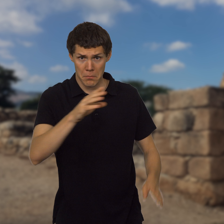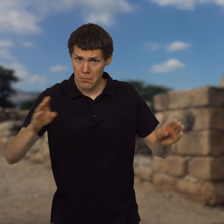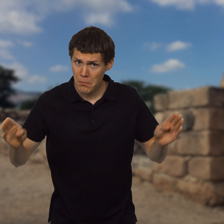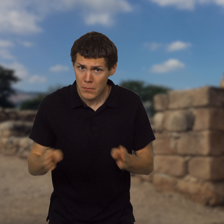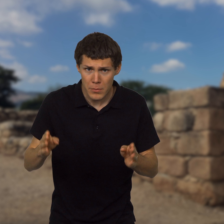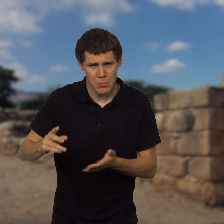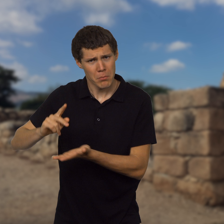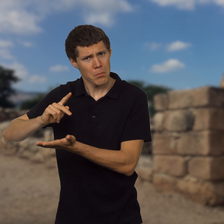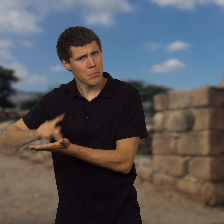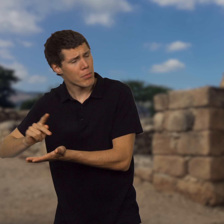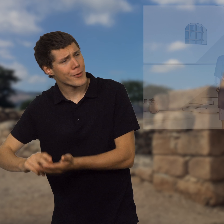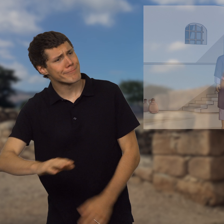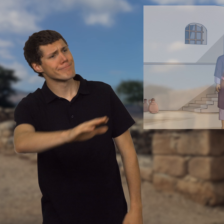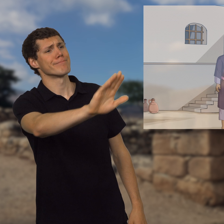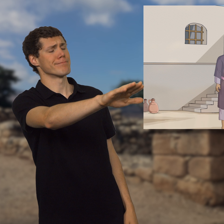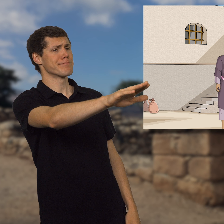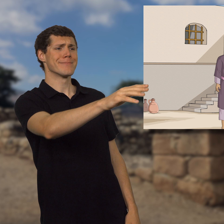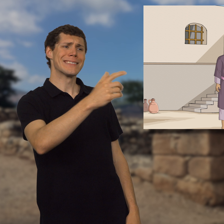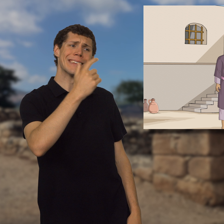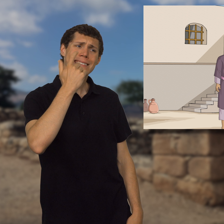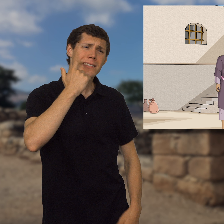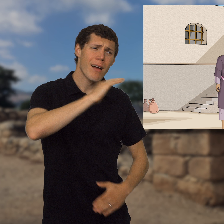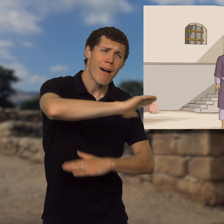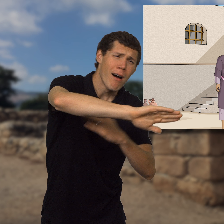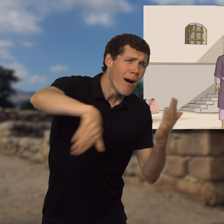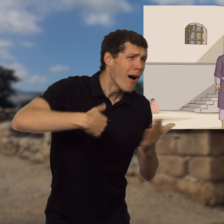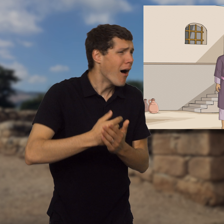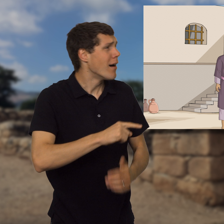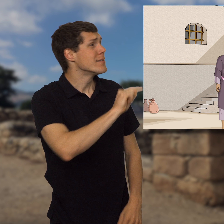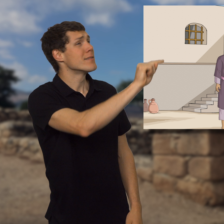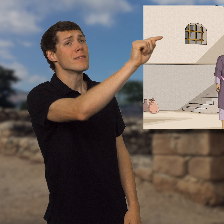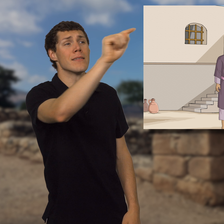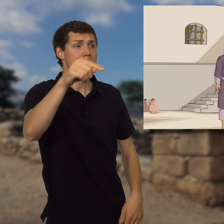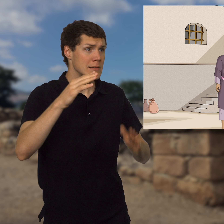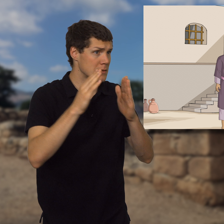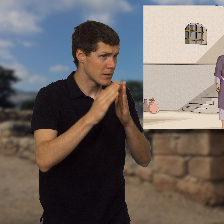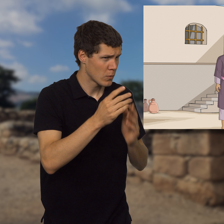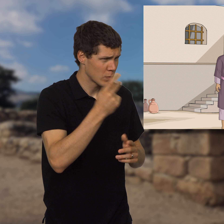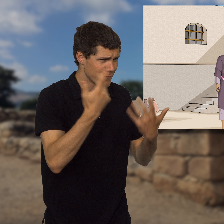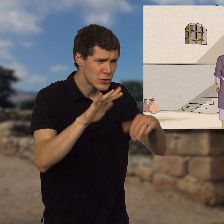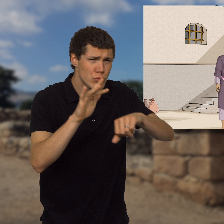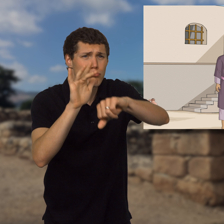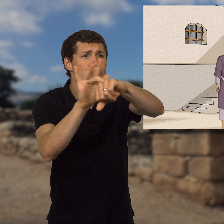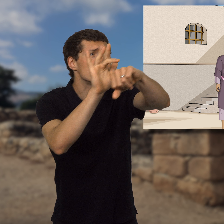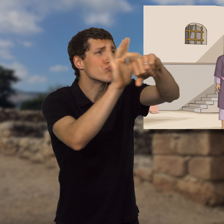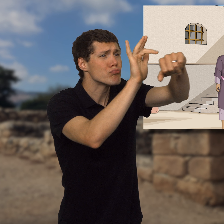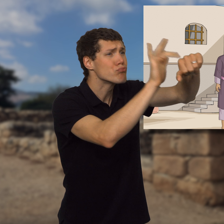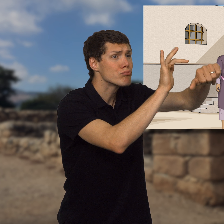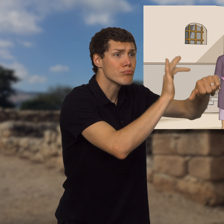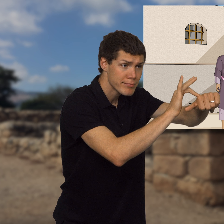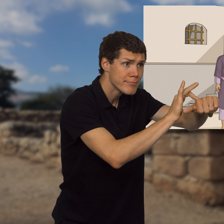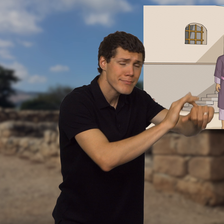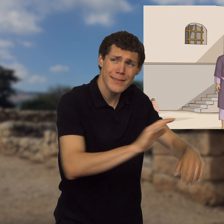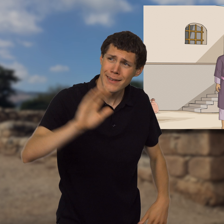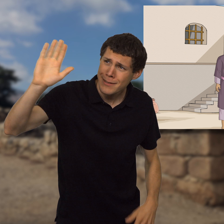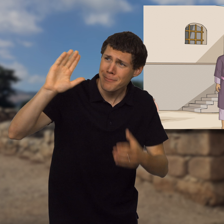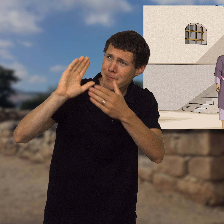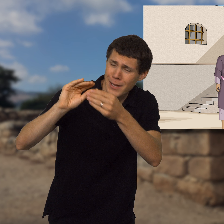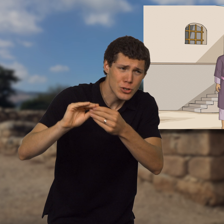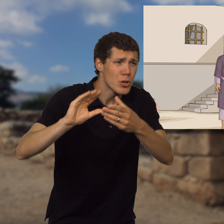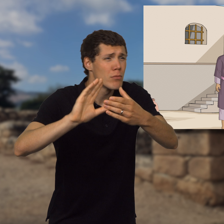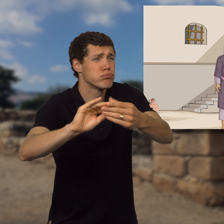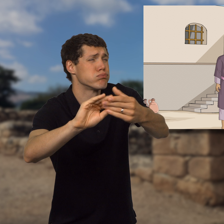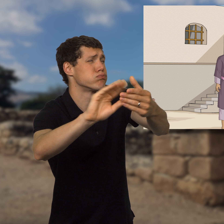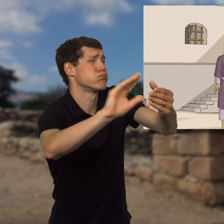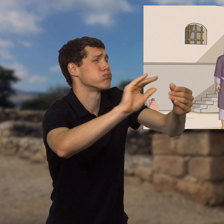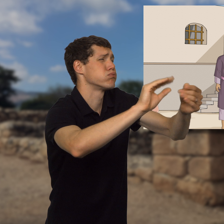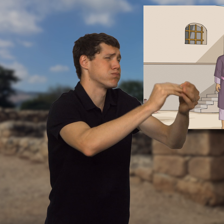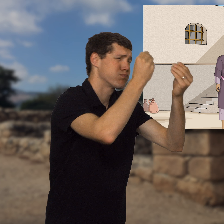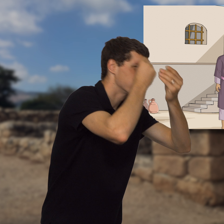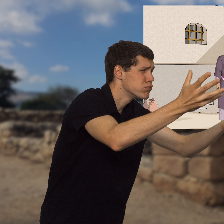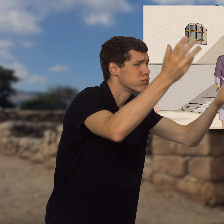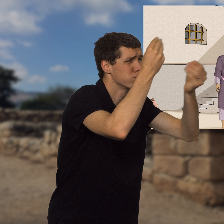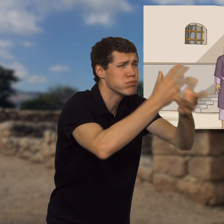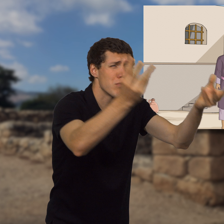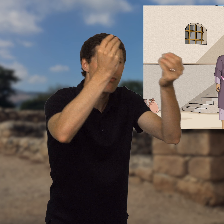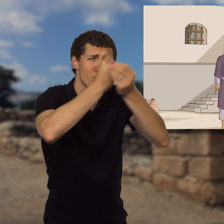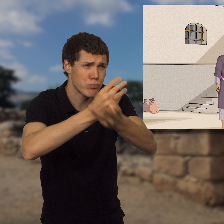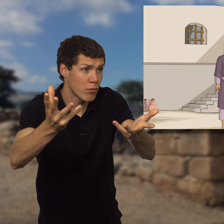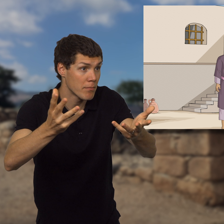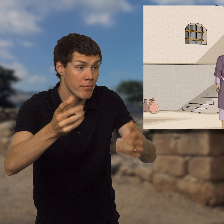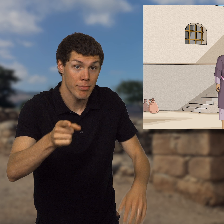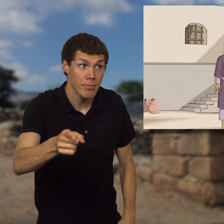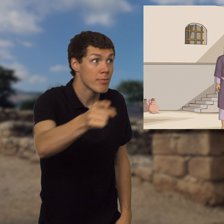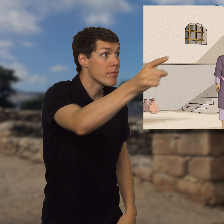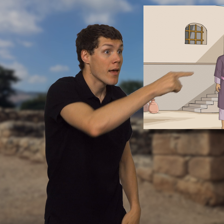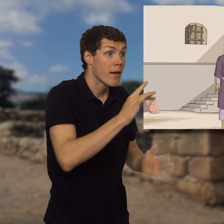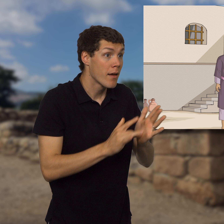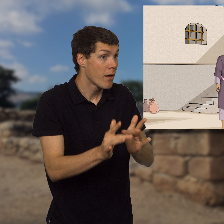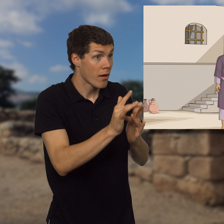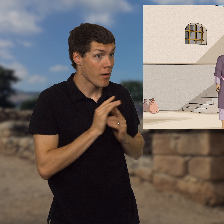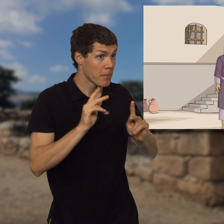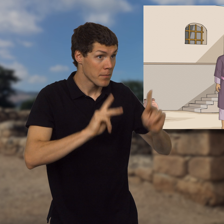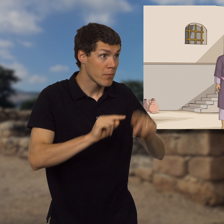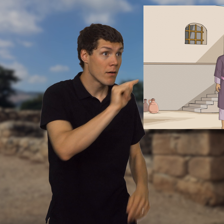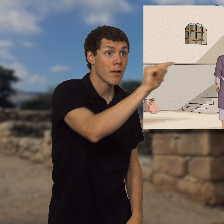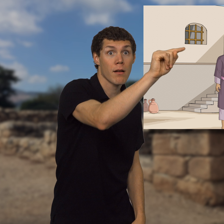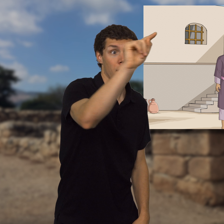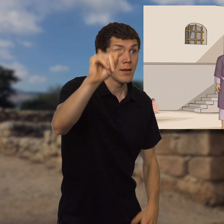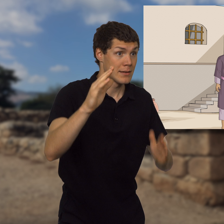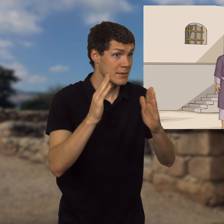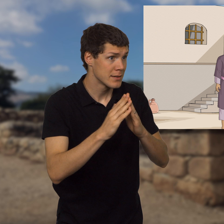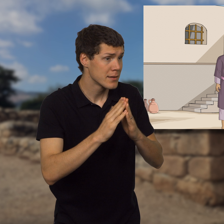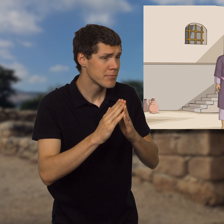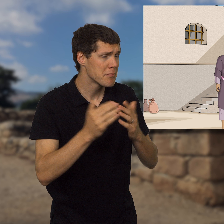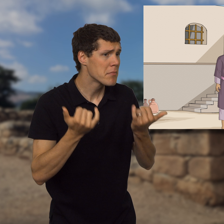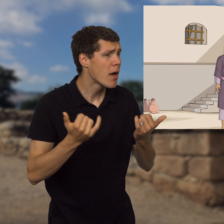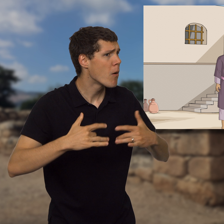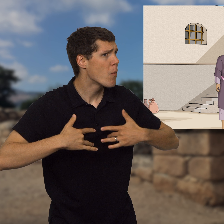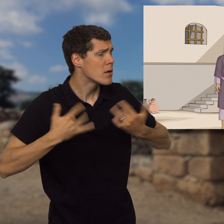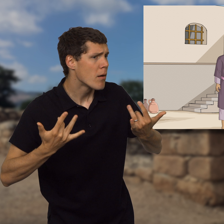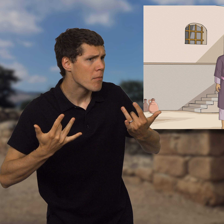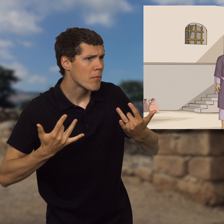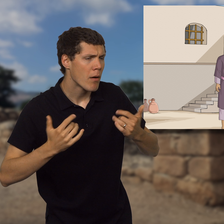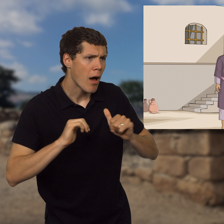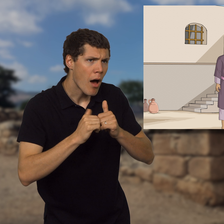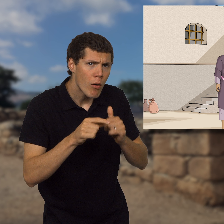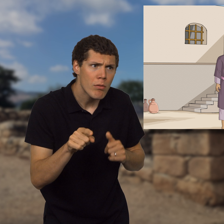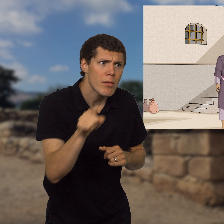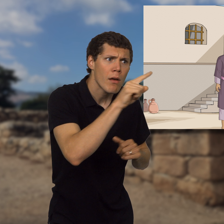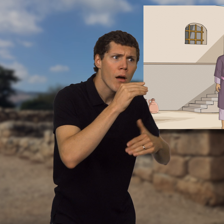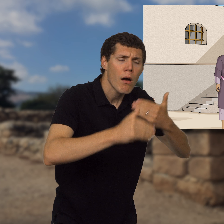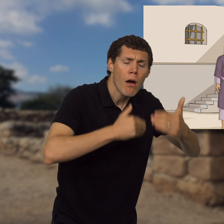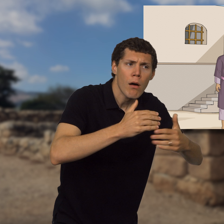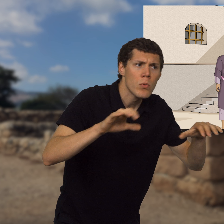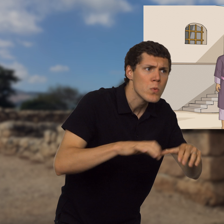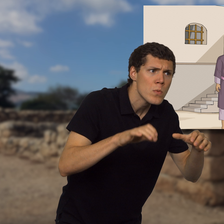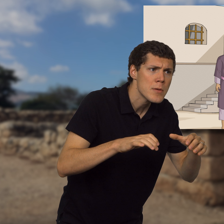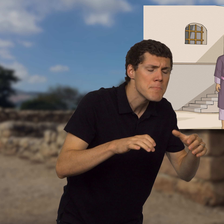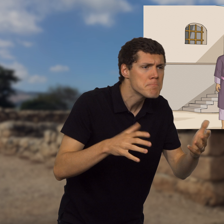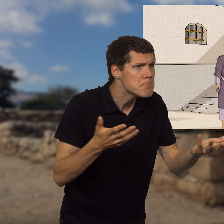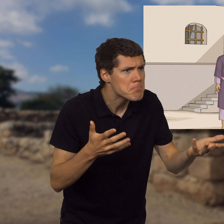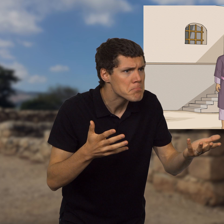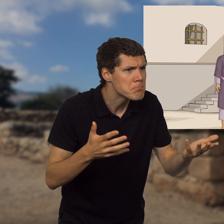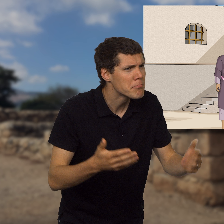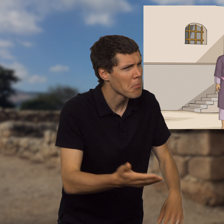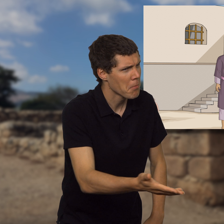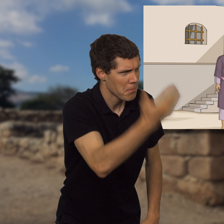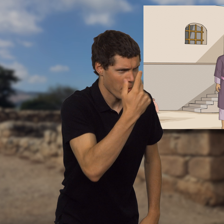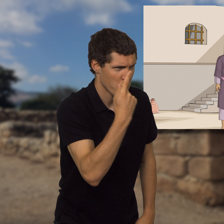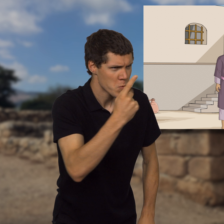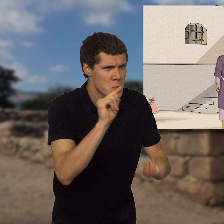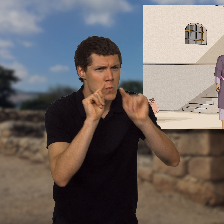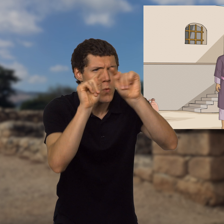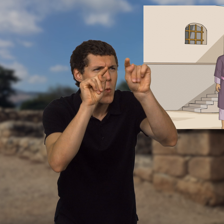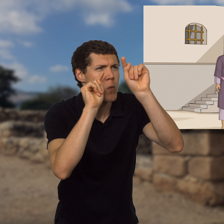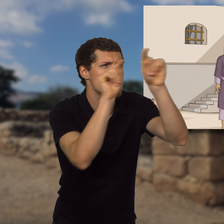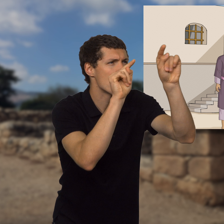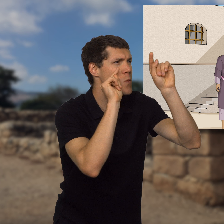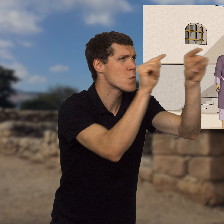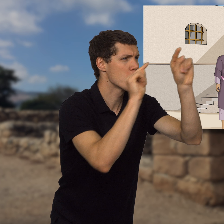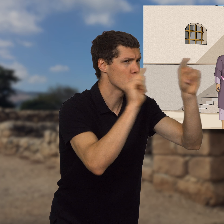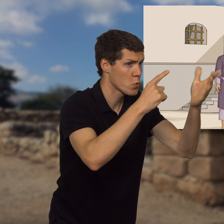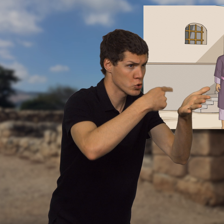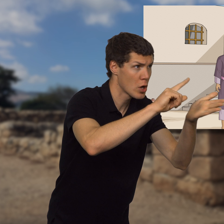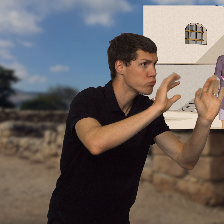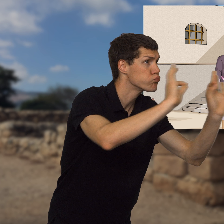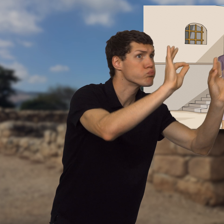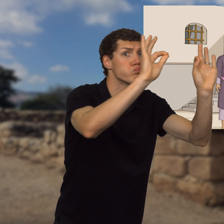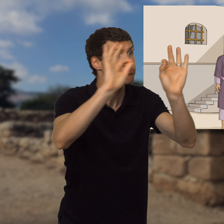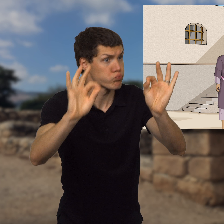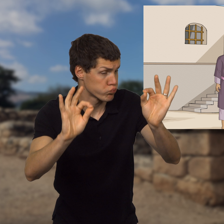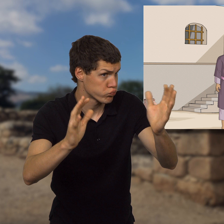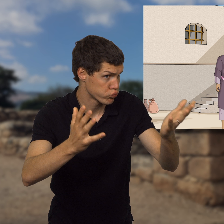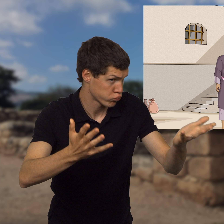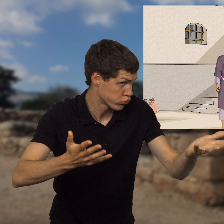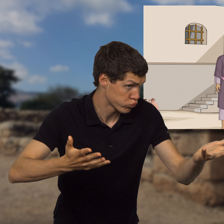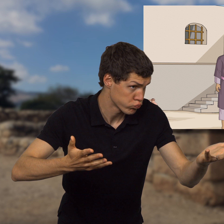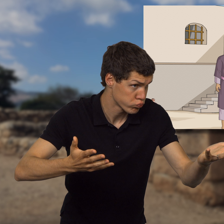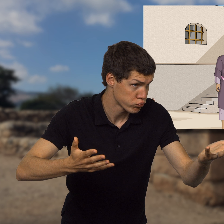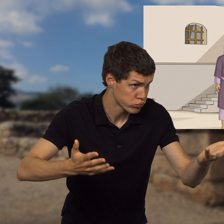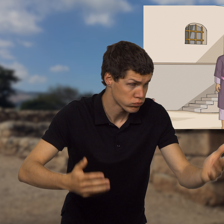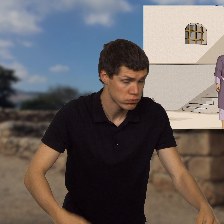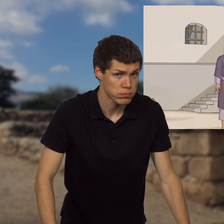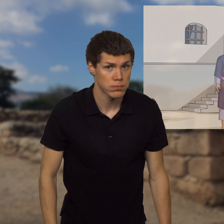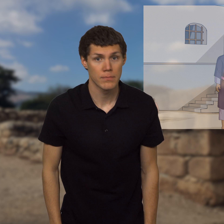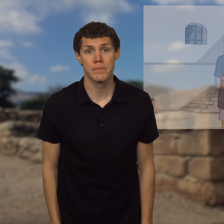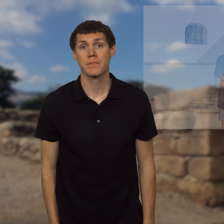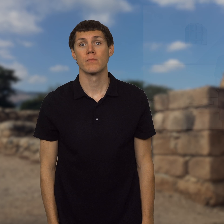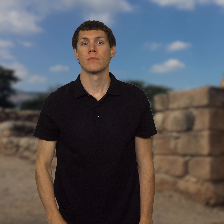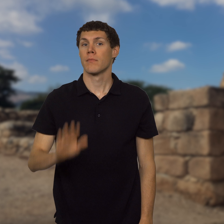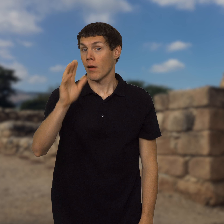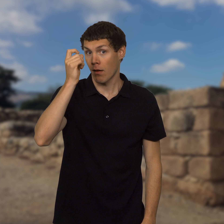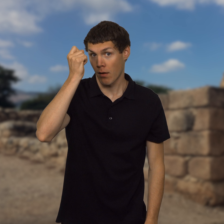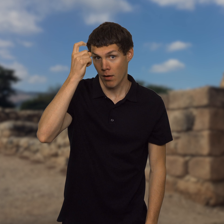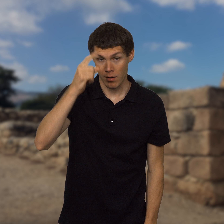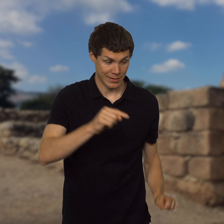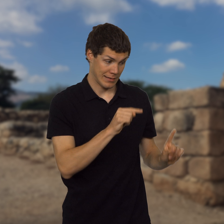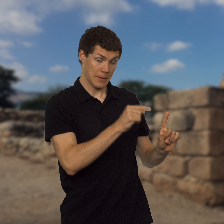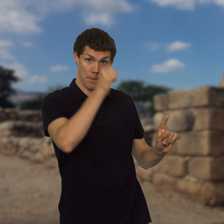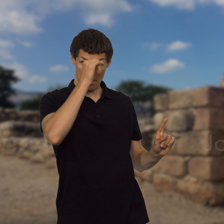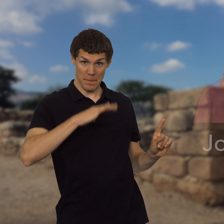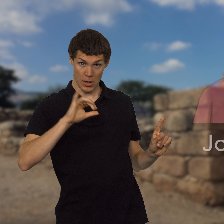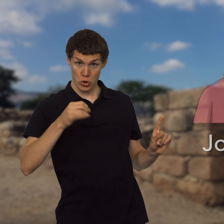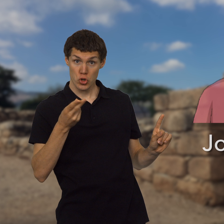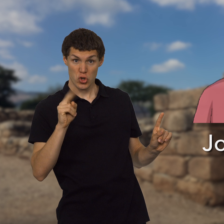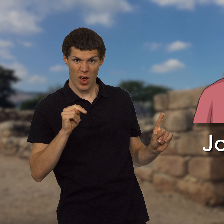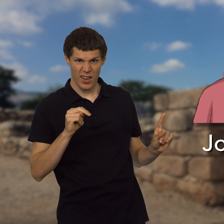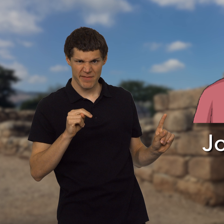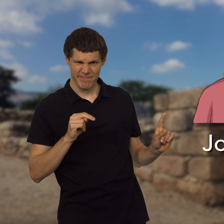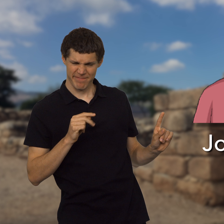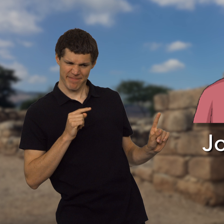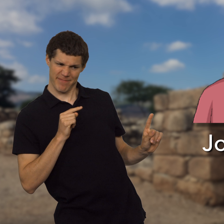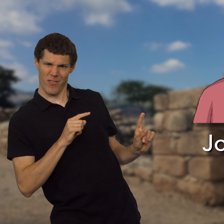Some time later Paul said to Barnabas, “Let us go back and visit the brothers in every town where we proclaimed the word of the Lord, to see how they are doing.”